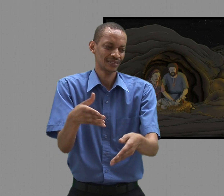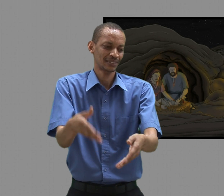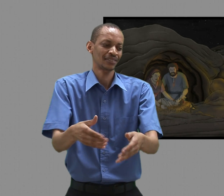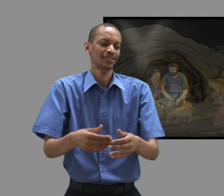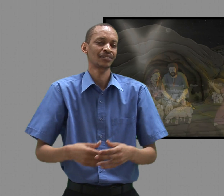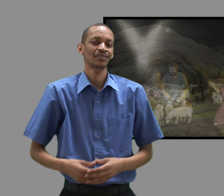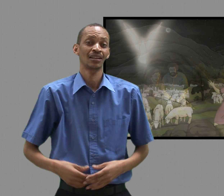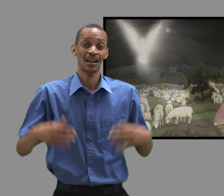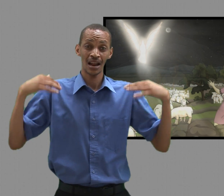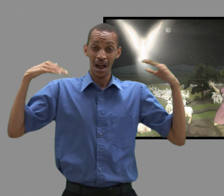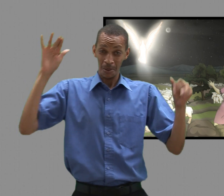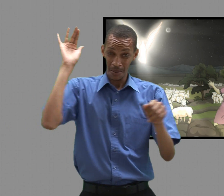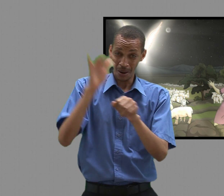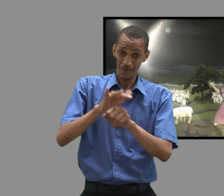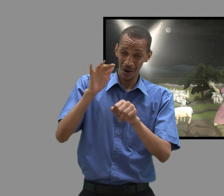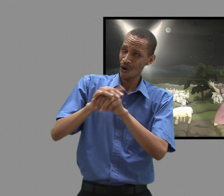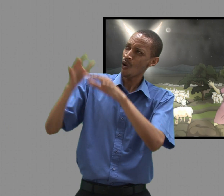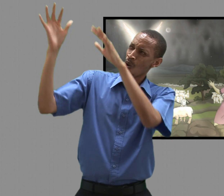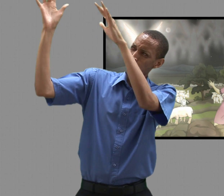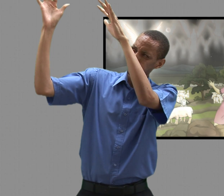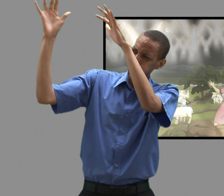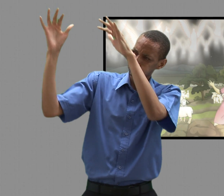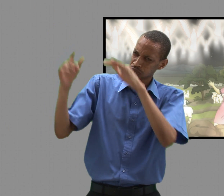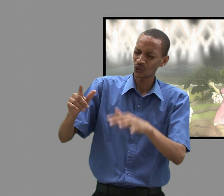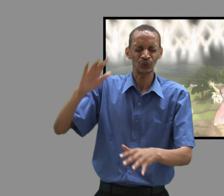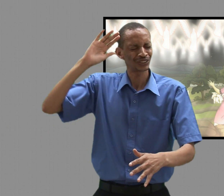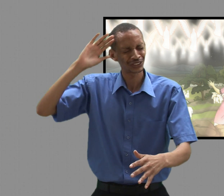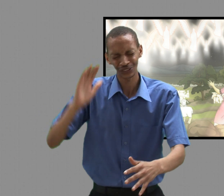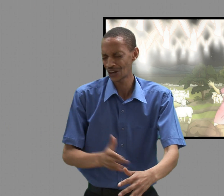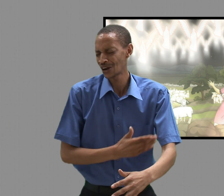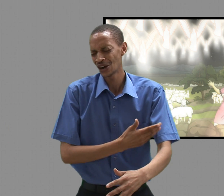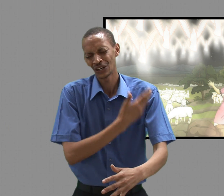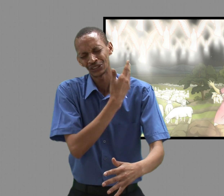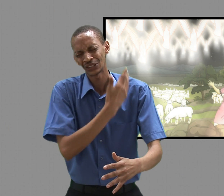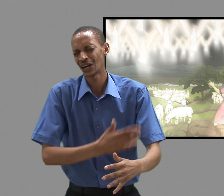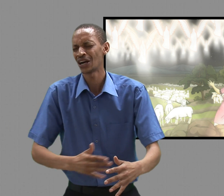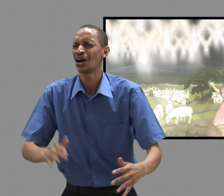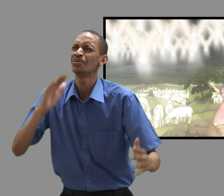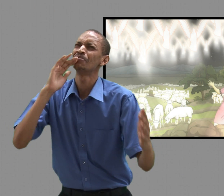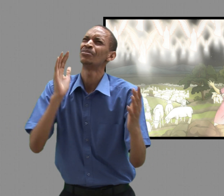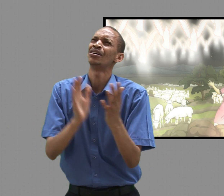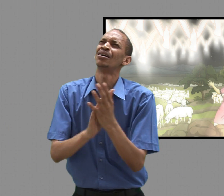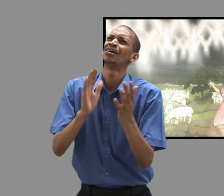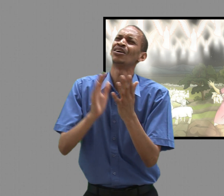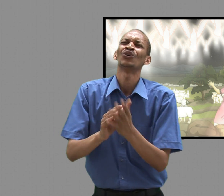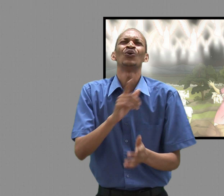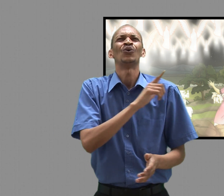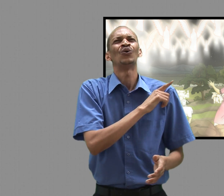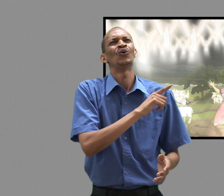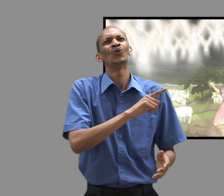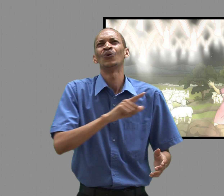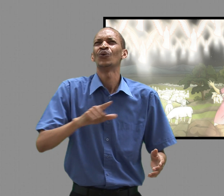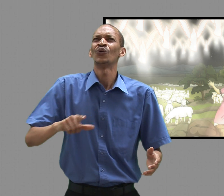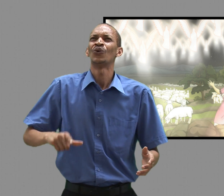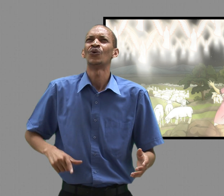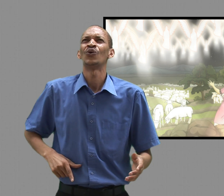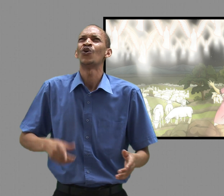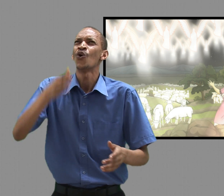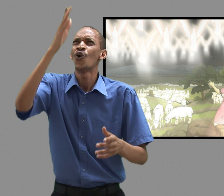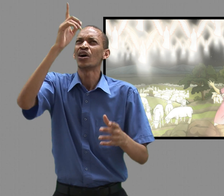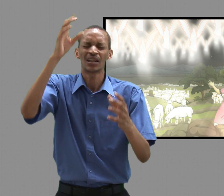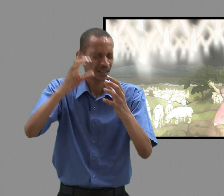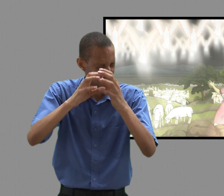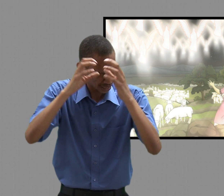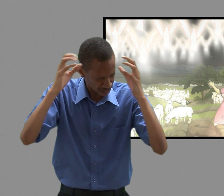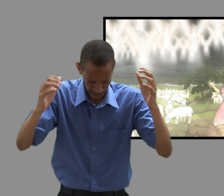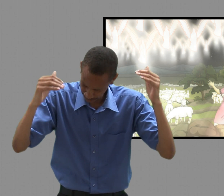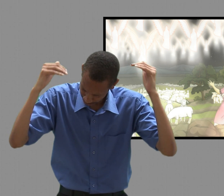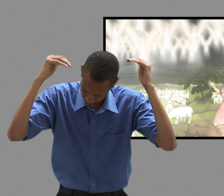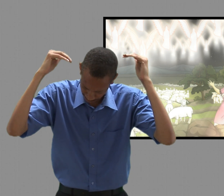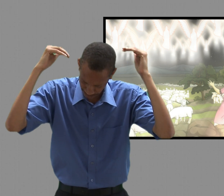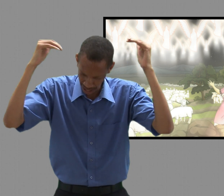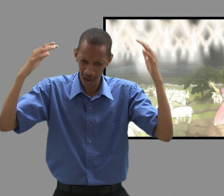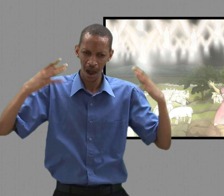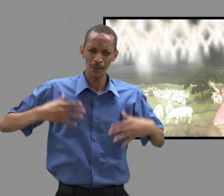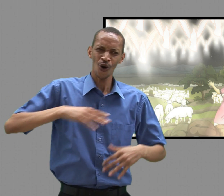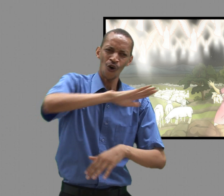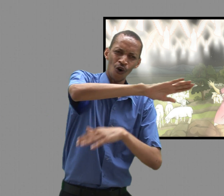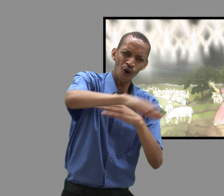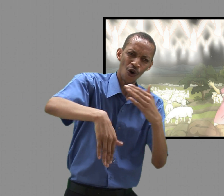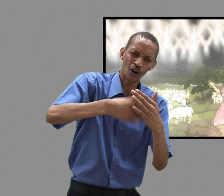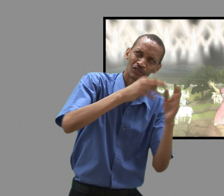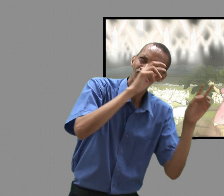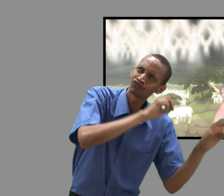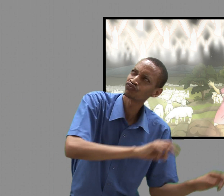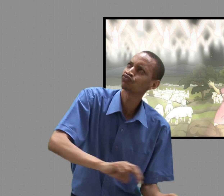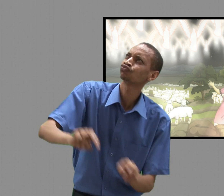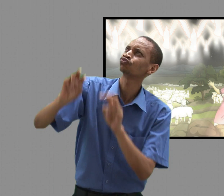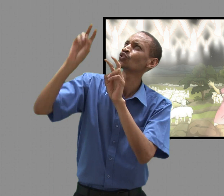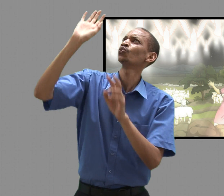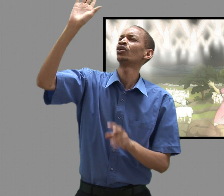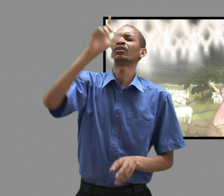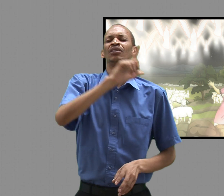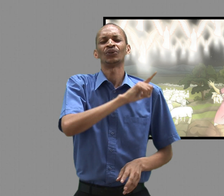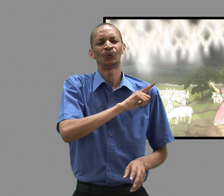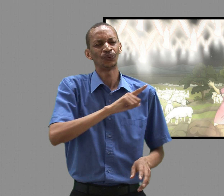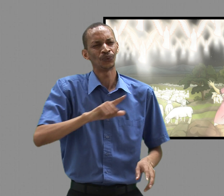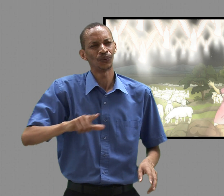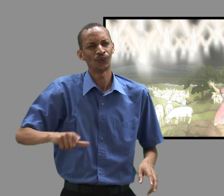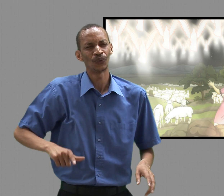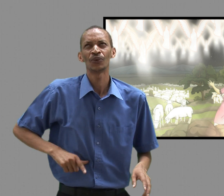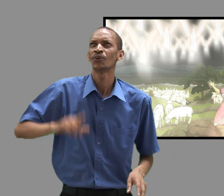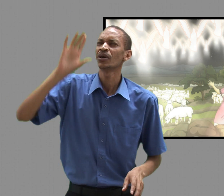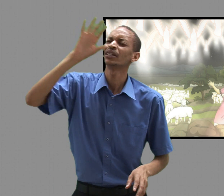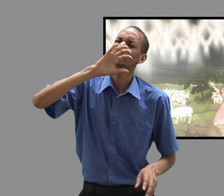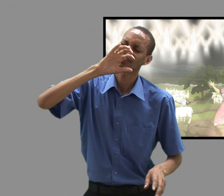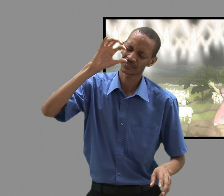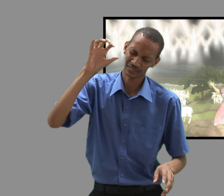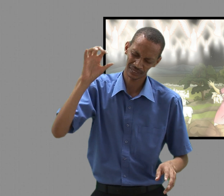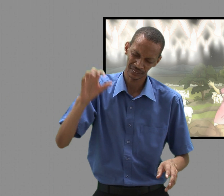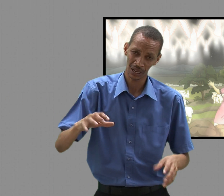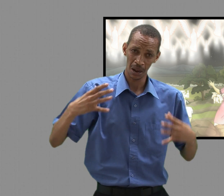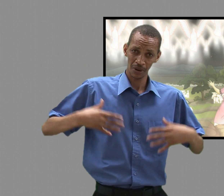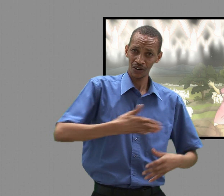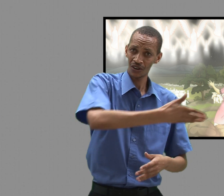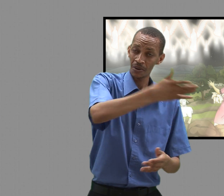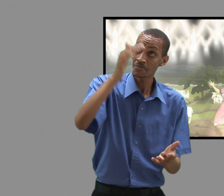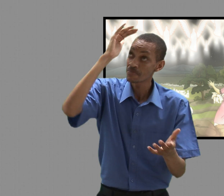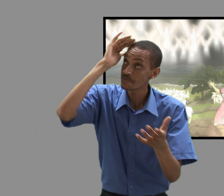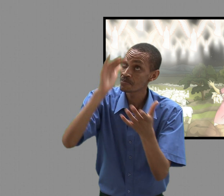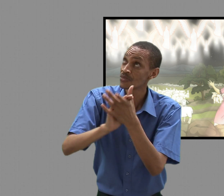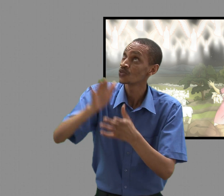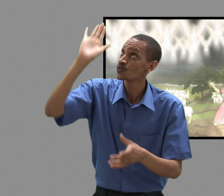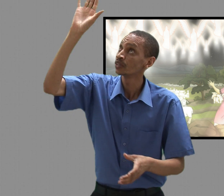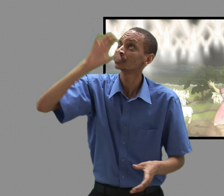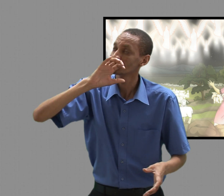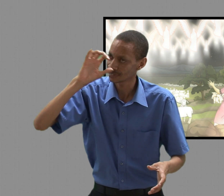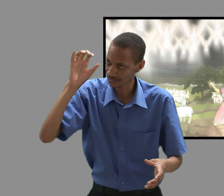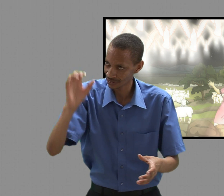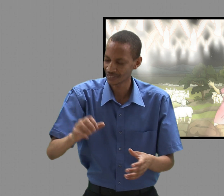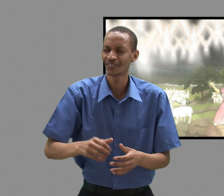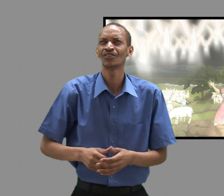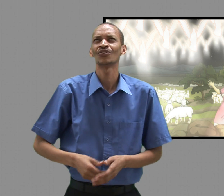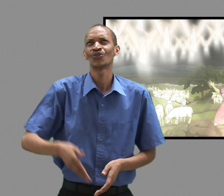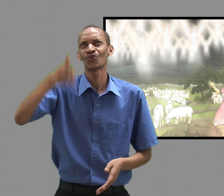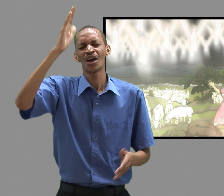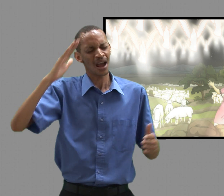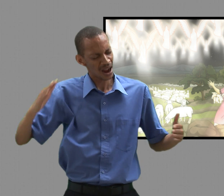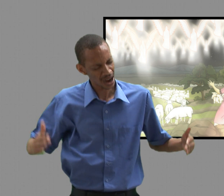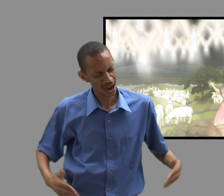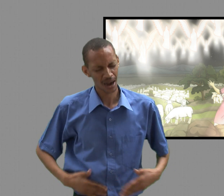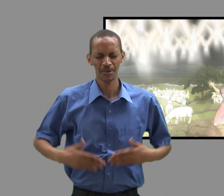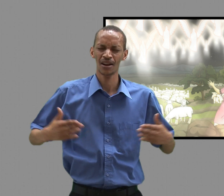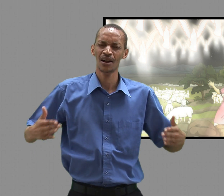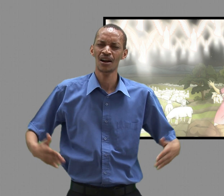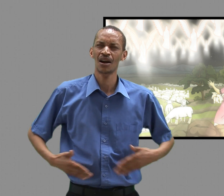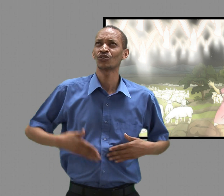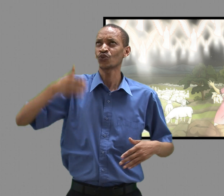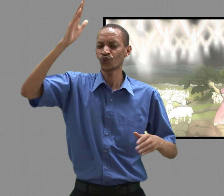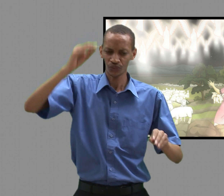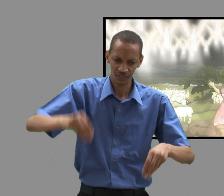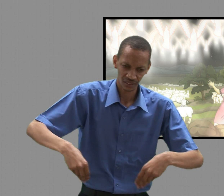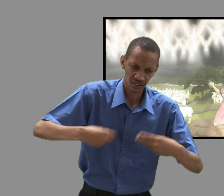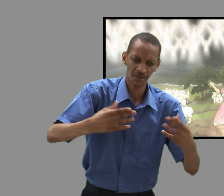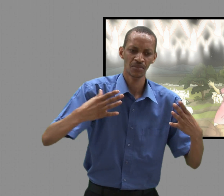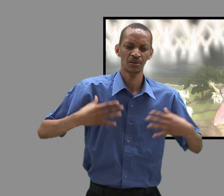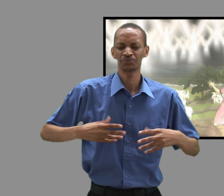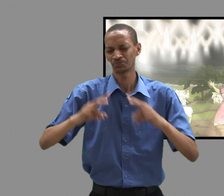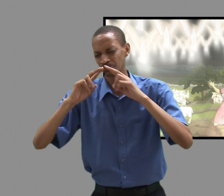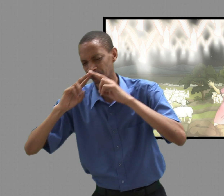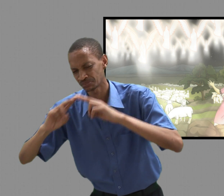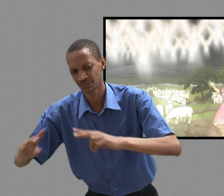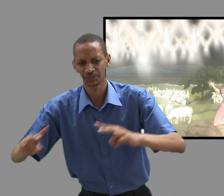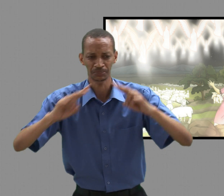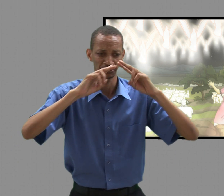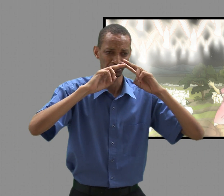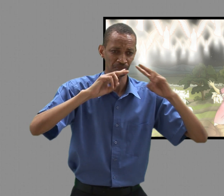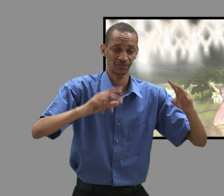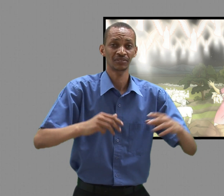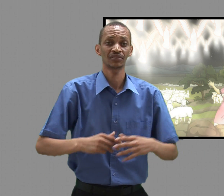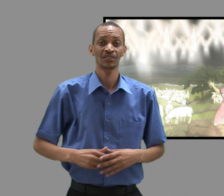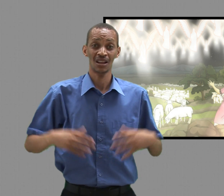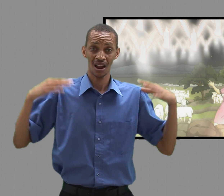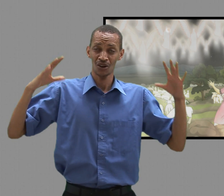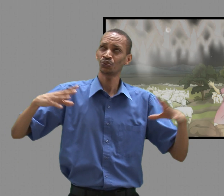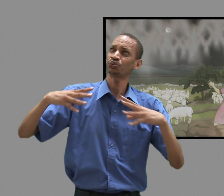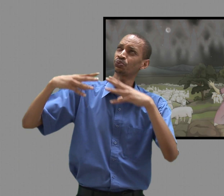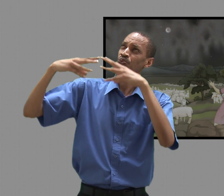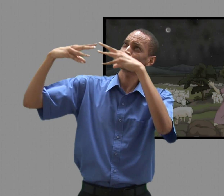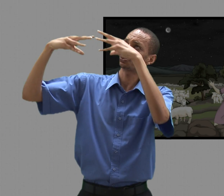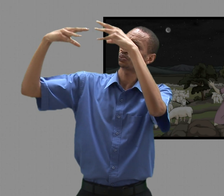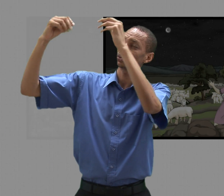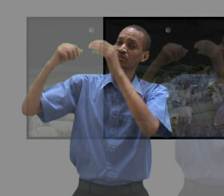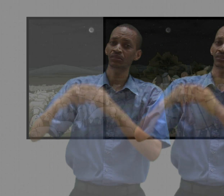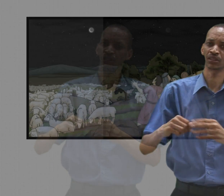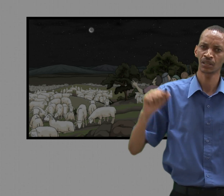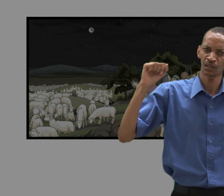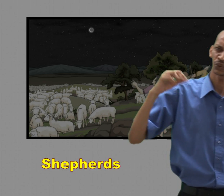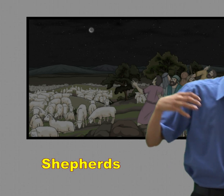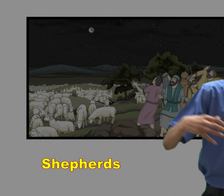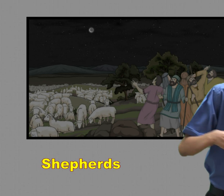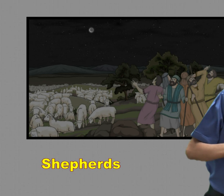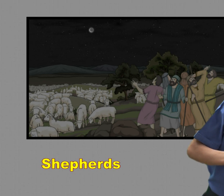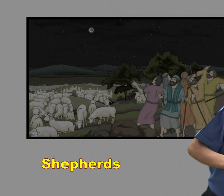And suddenly there appeared with the angel a great multitude of the heavenly host, praising God and saying: “Glory to God in the highest, and on earth peace to men on whom His favor rests!”